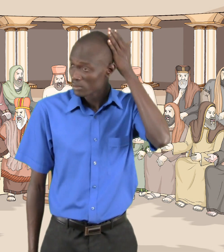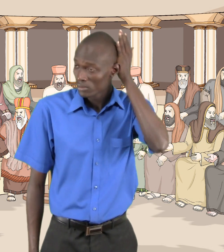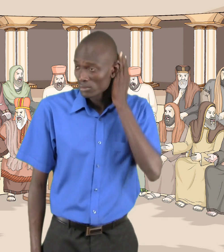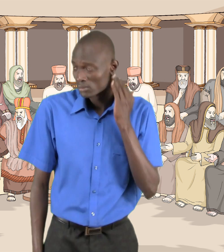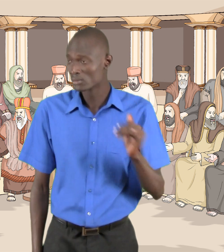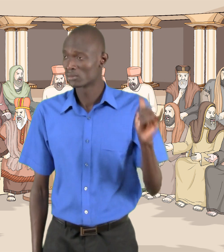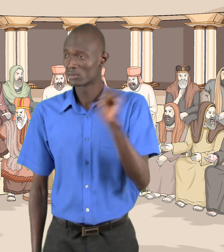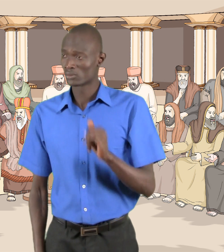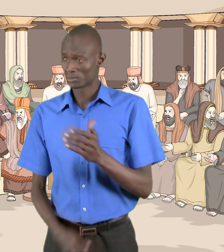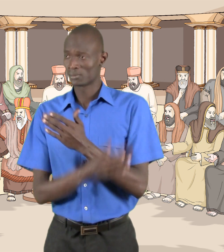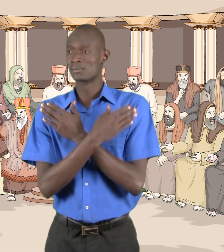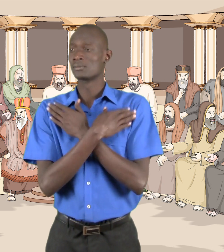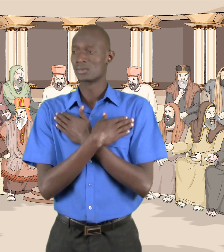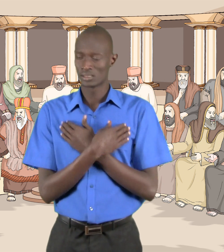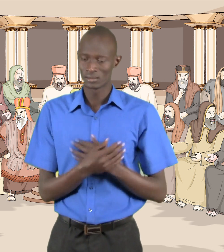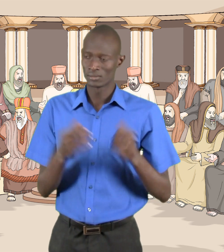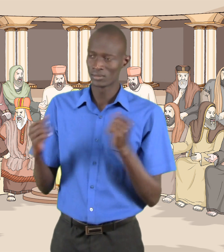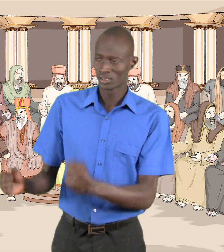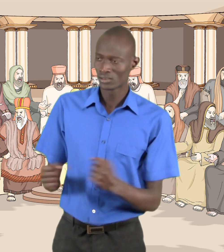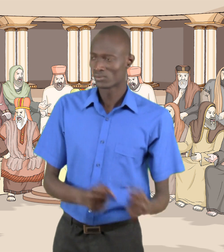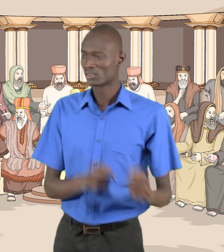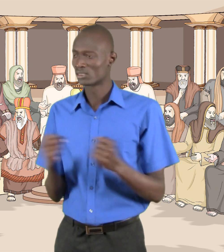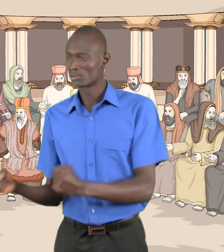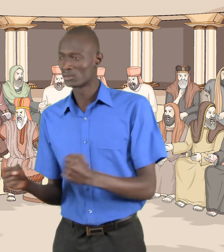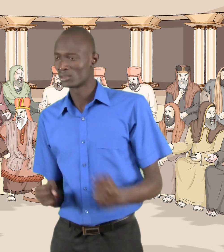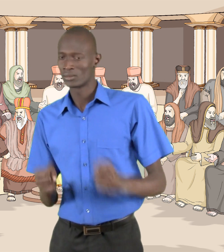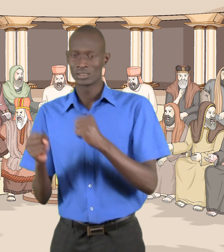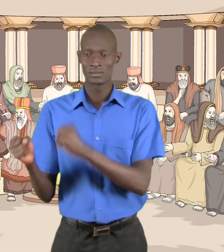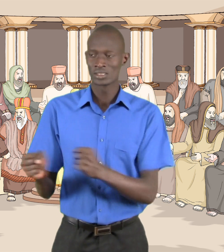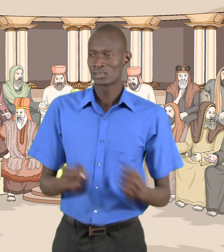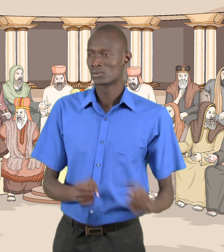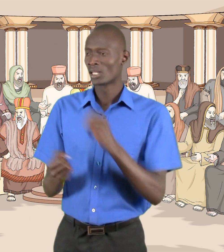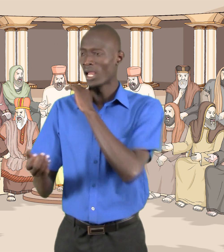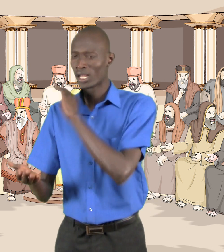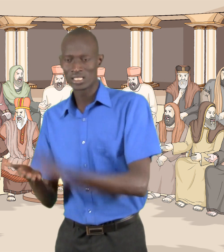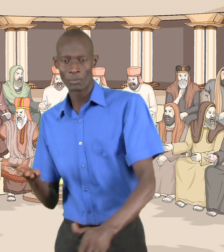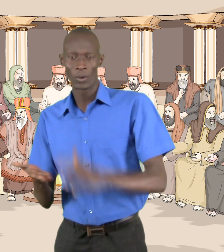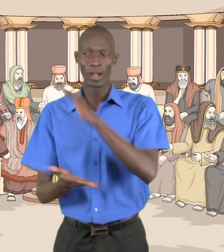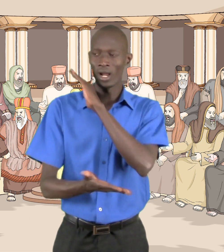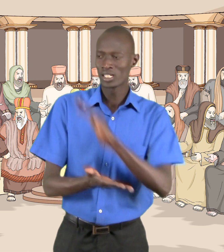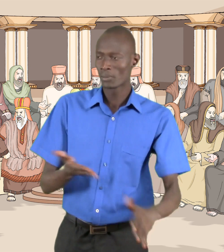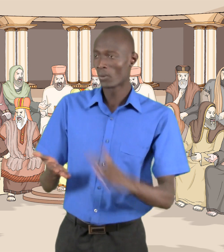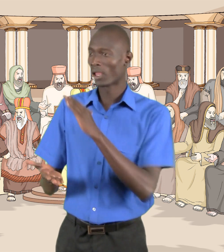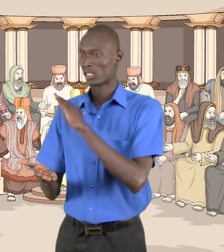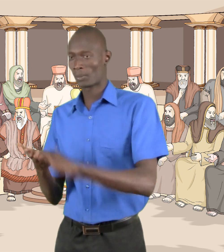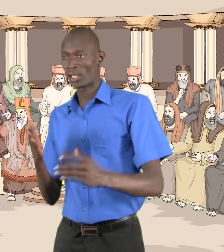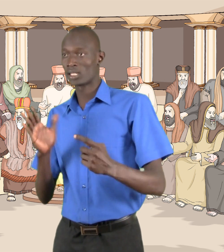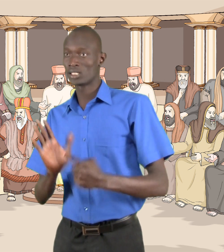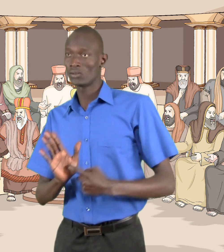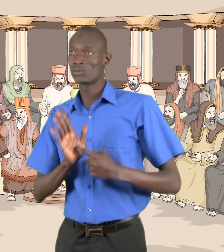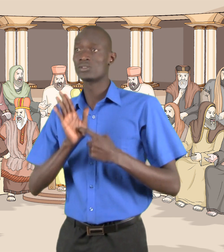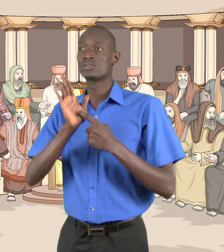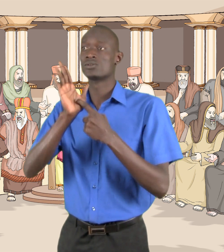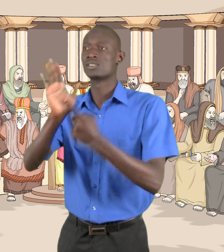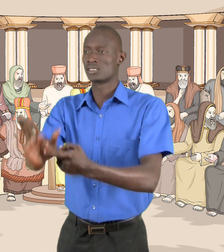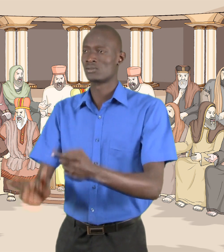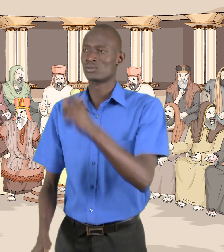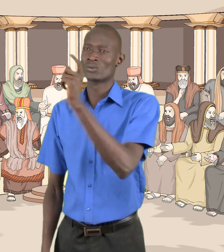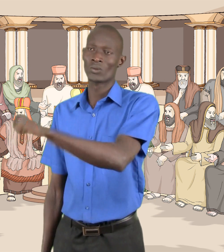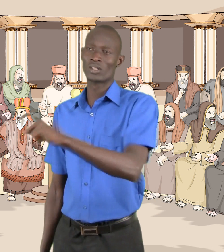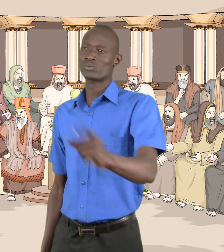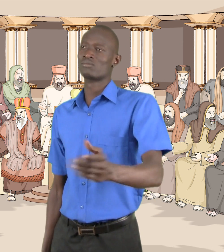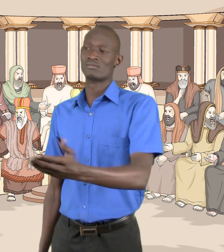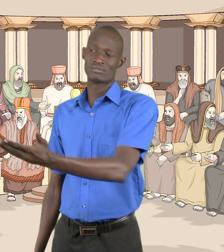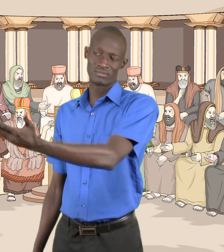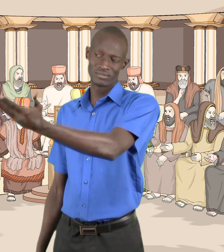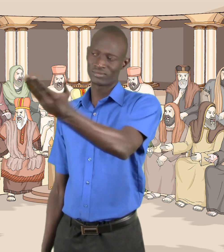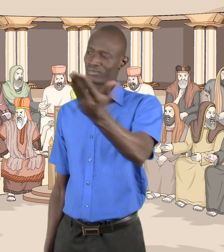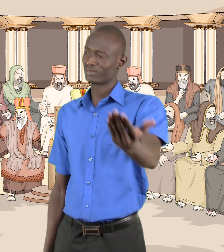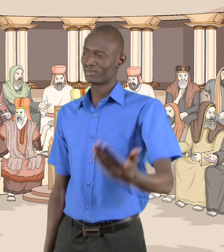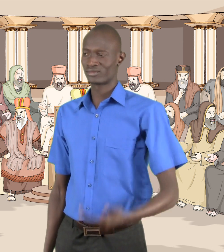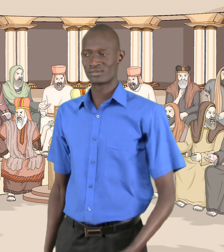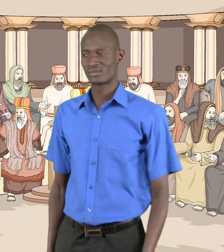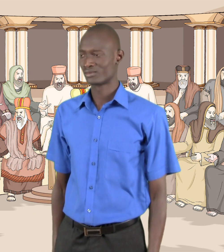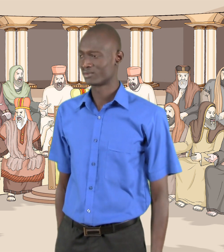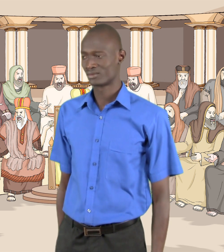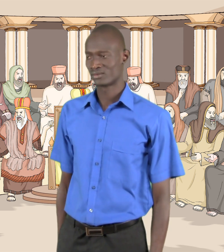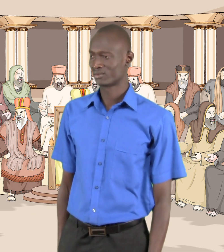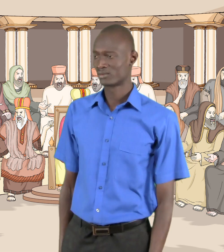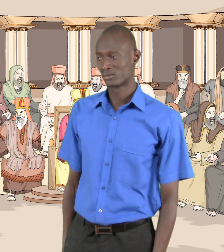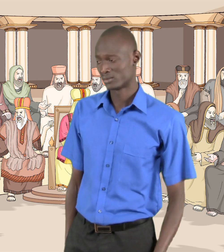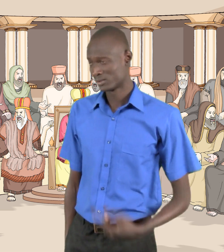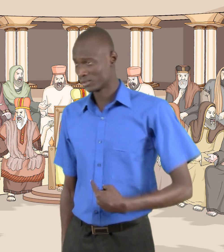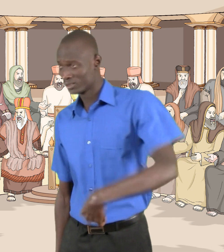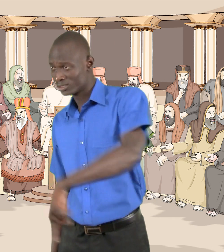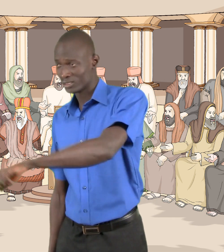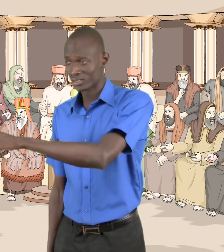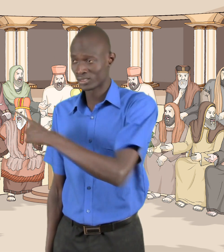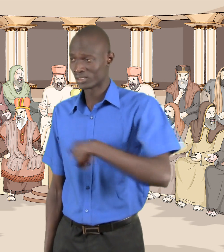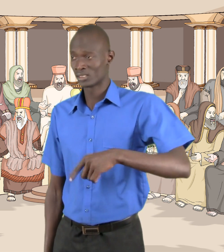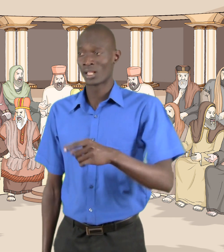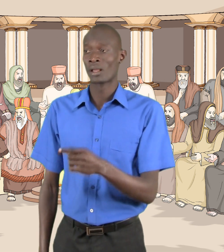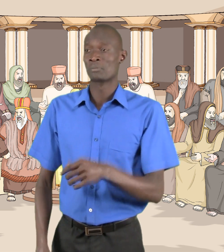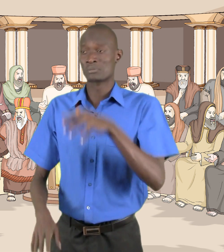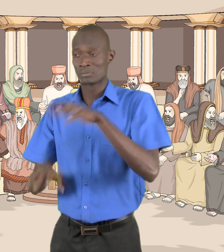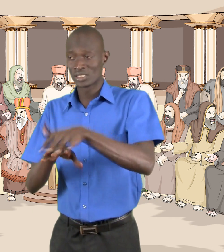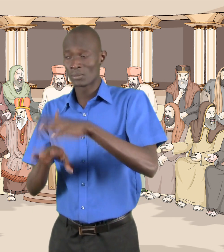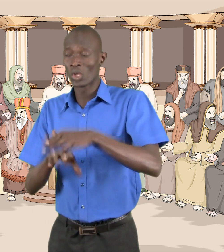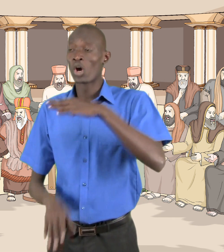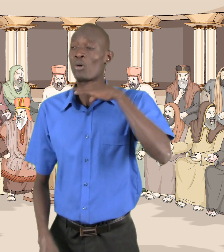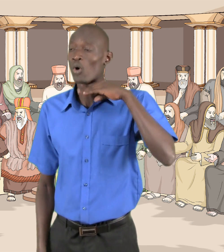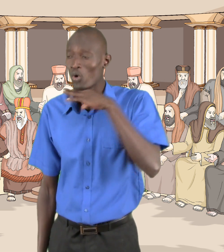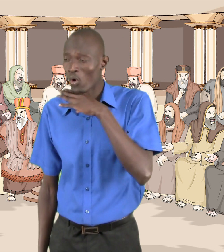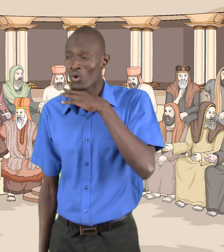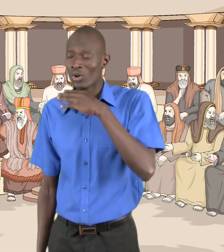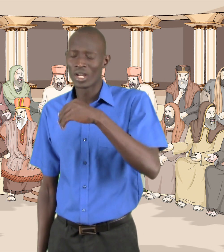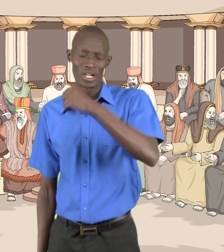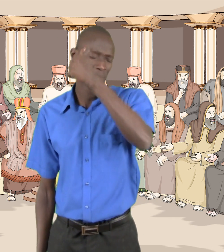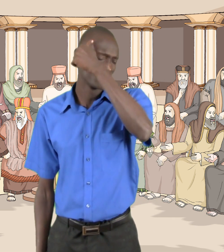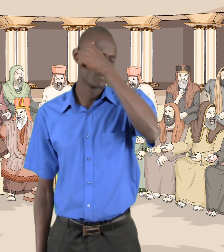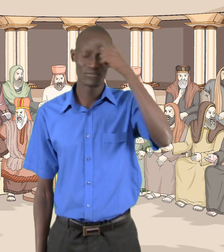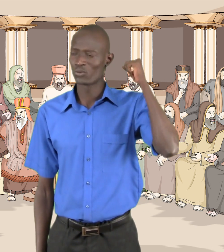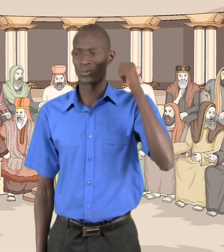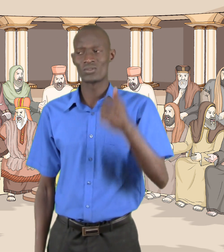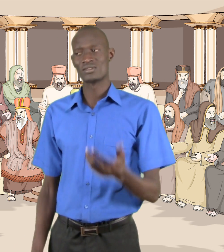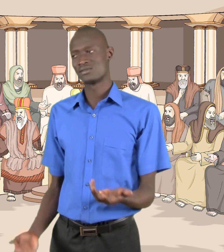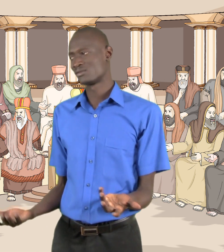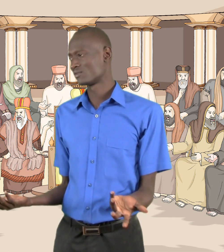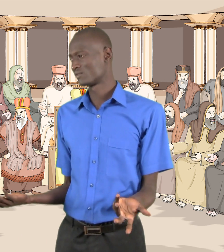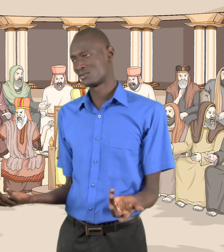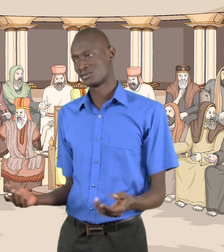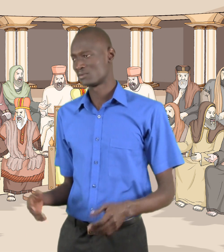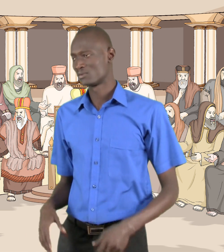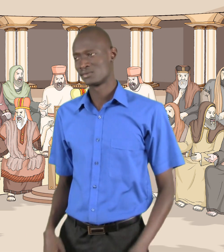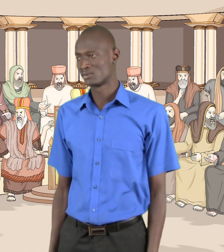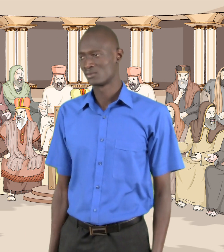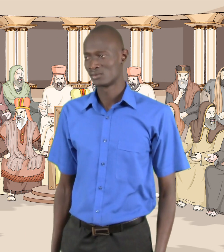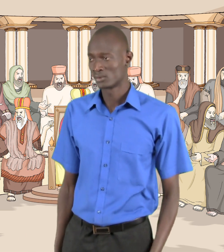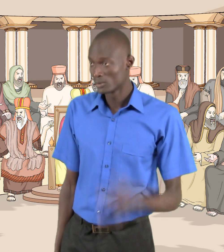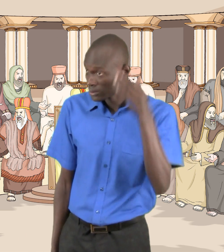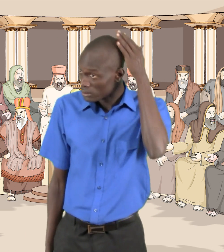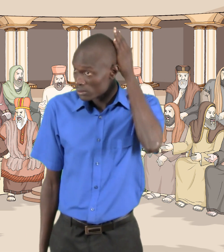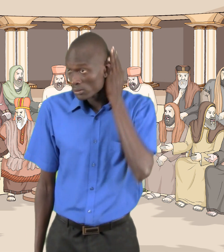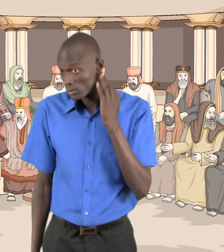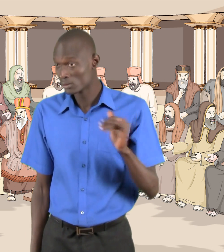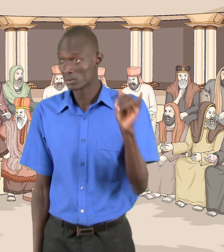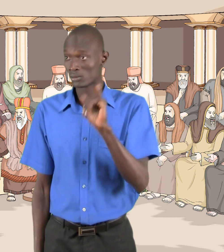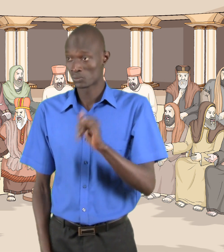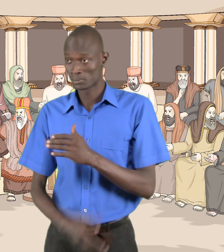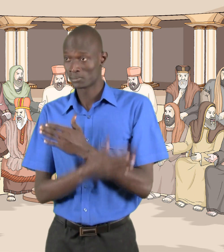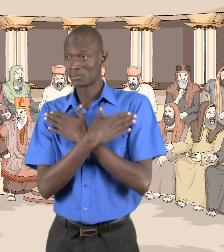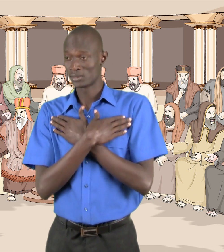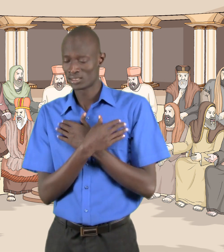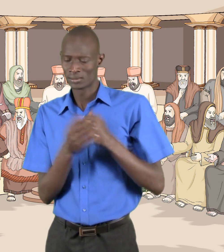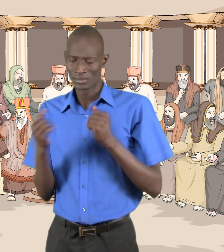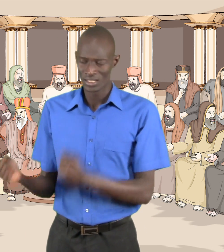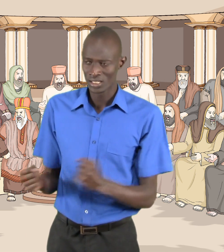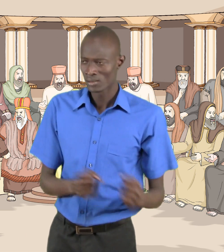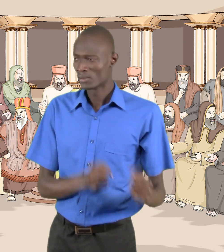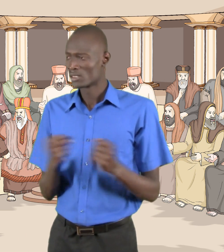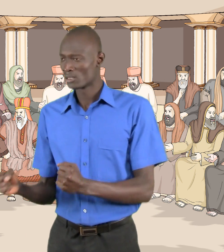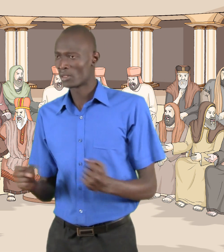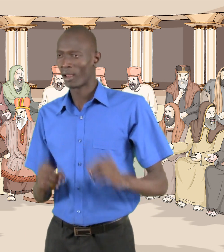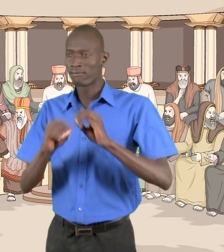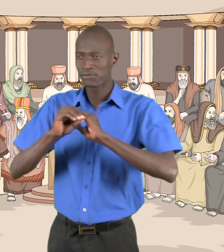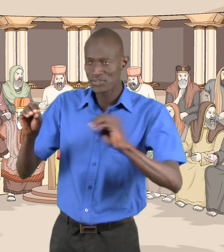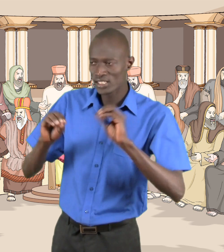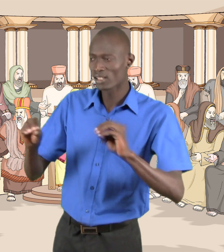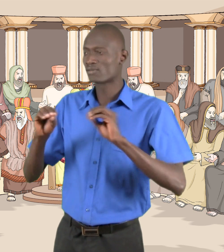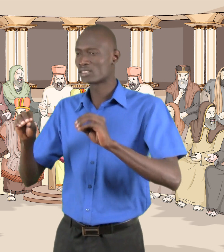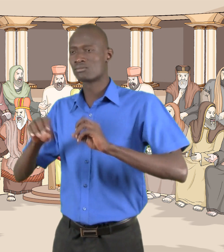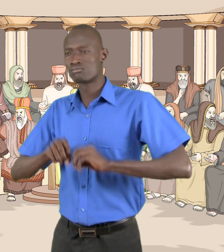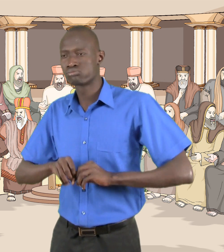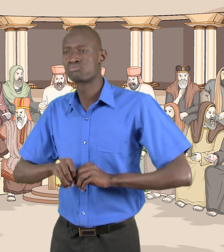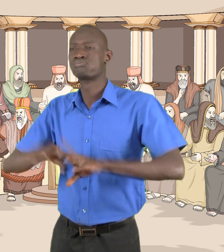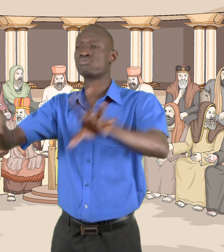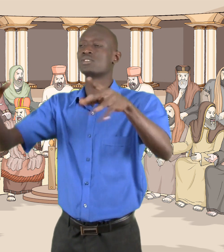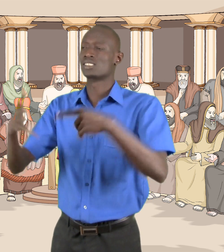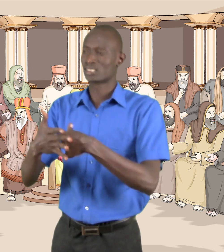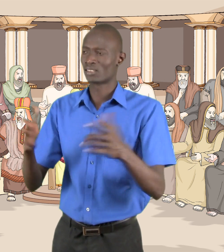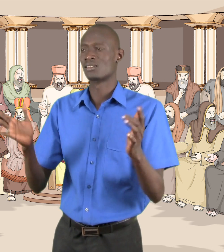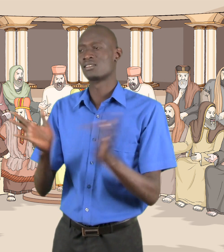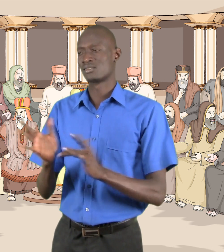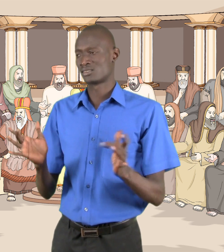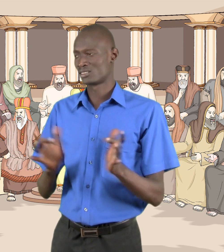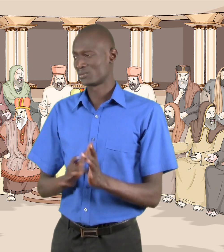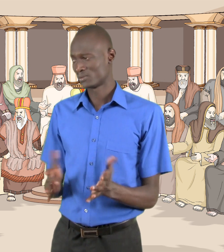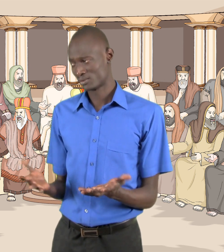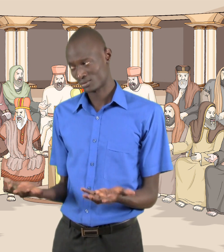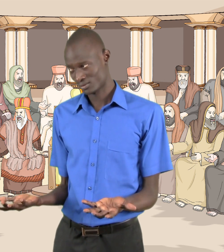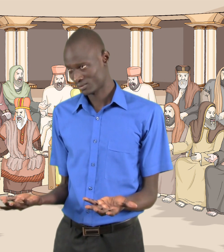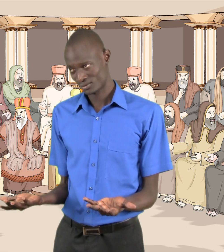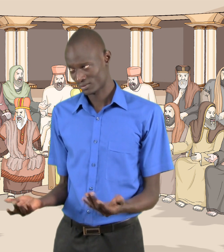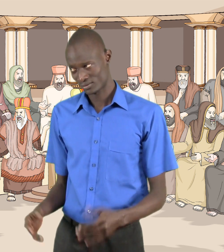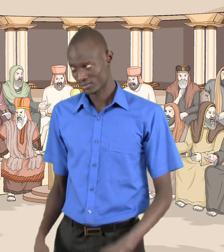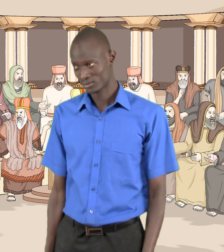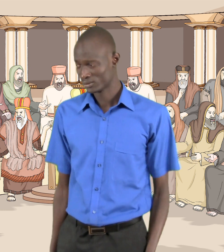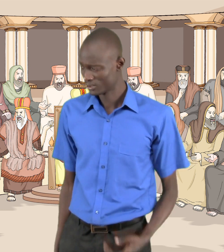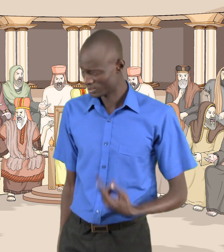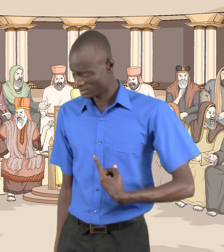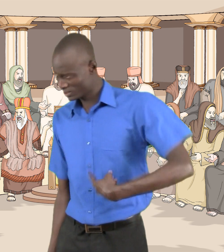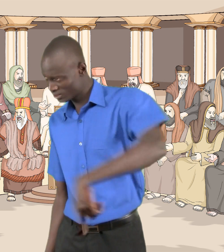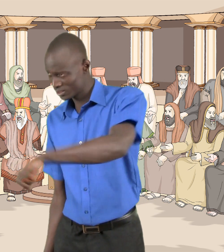“It is clear to everyone living in Jerusalem that a remarkable miracle has occurred through them, and we cannot deny it.